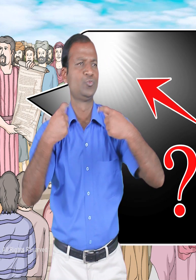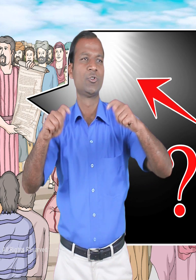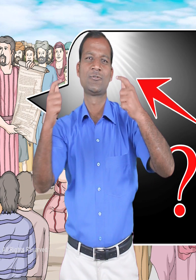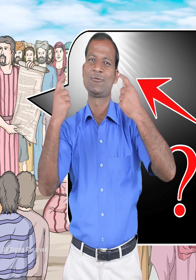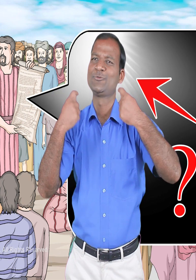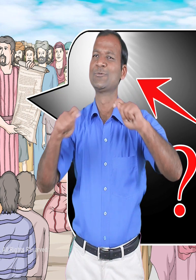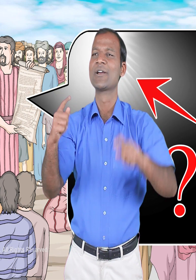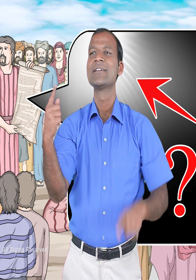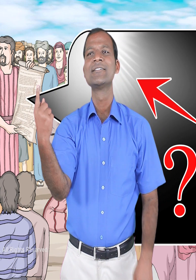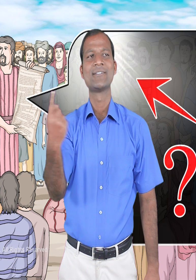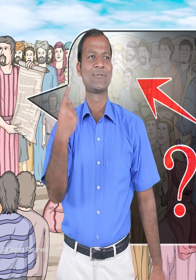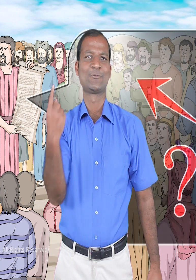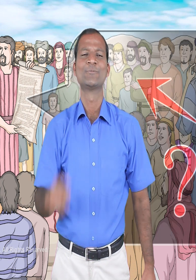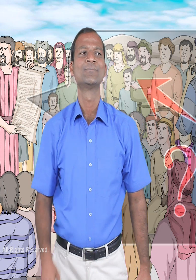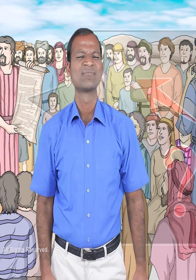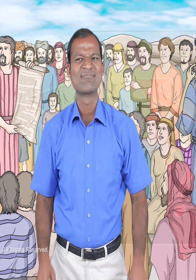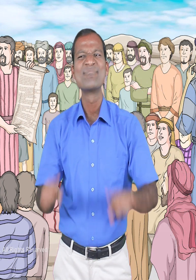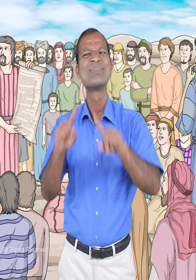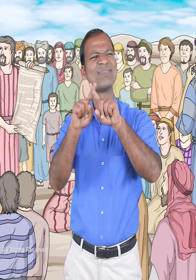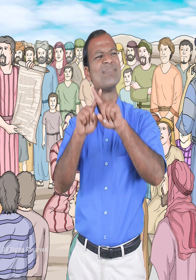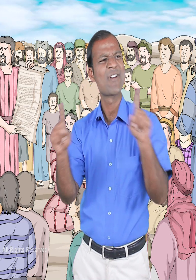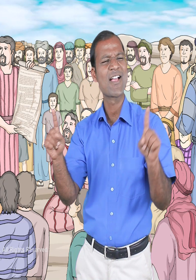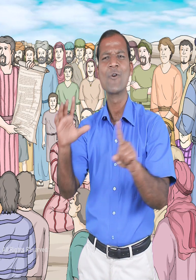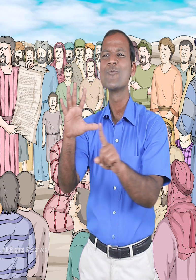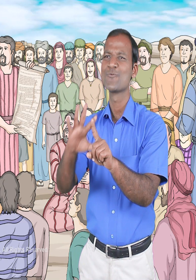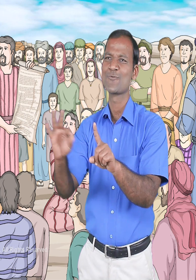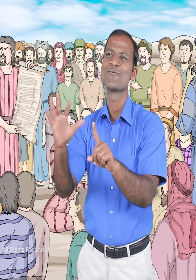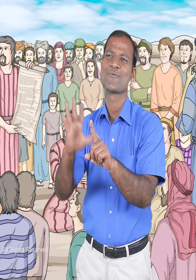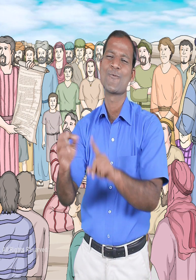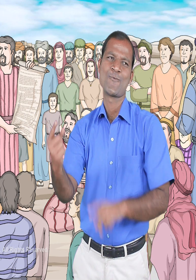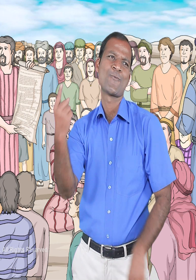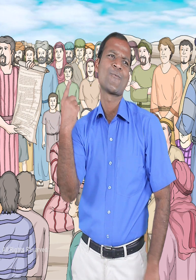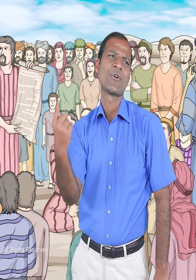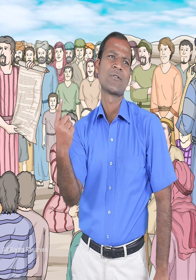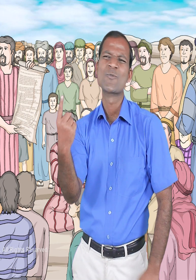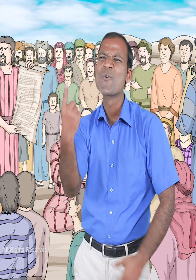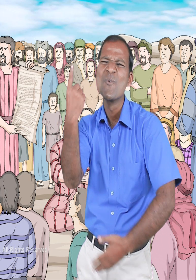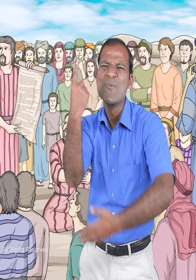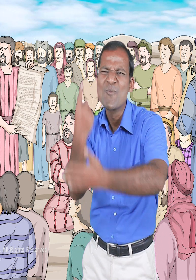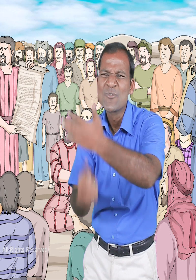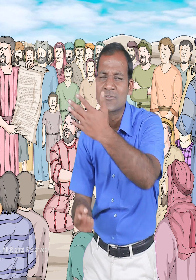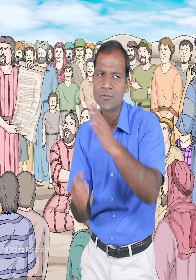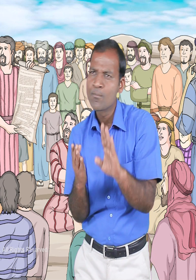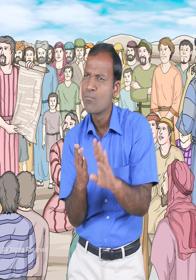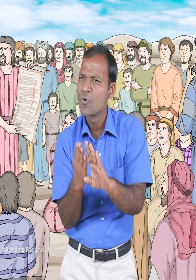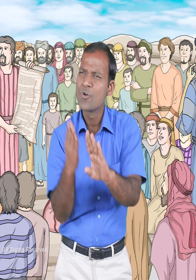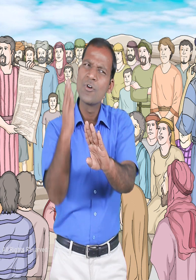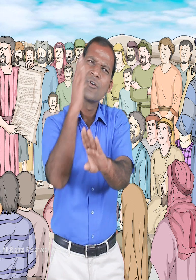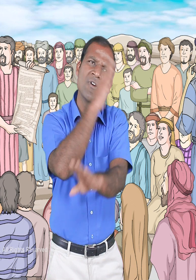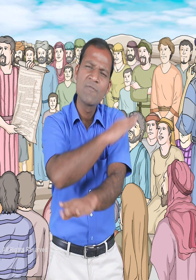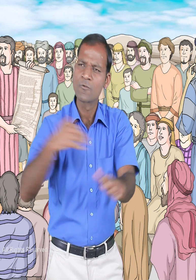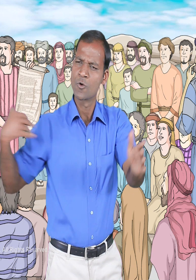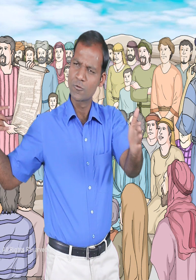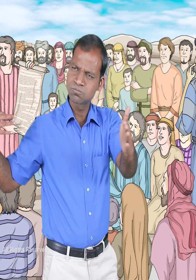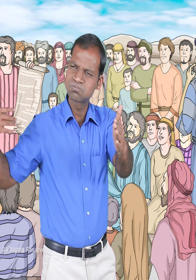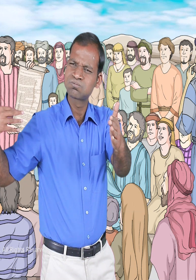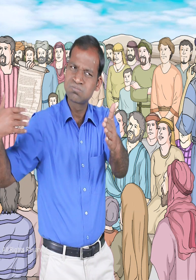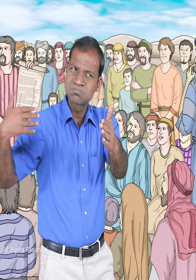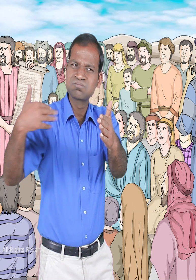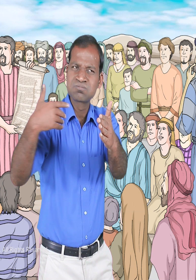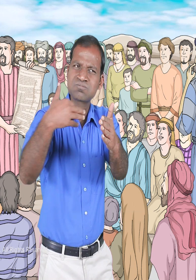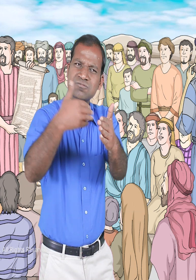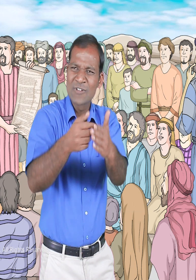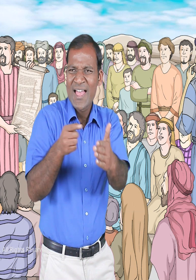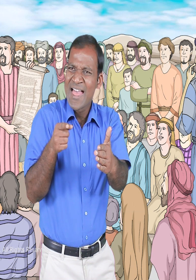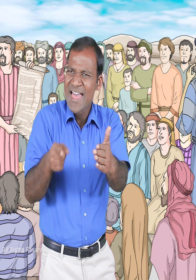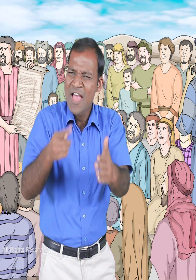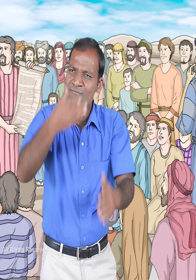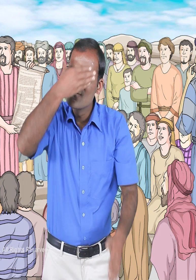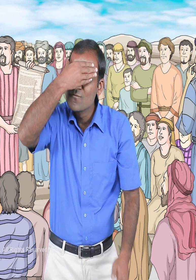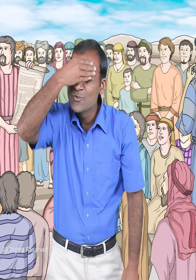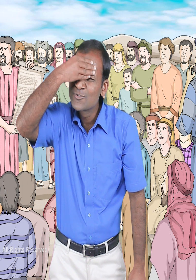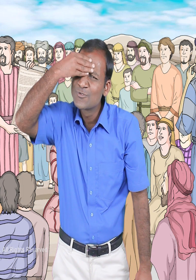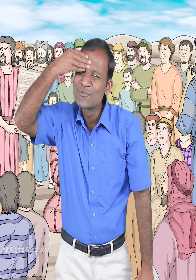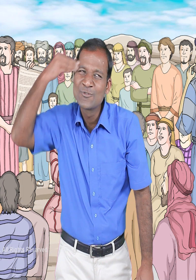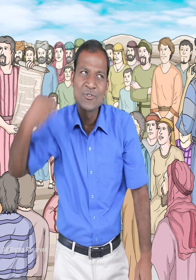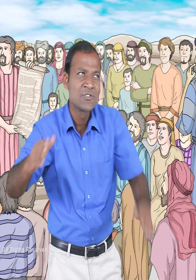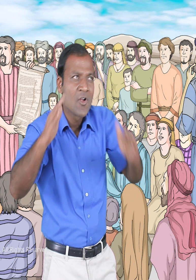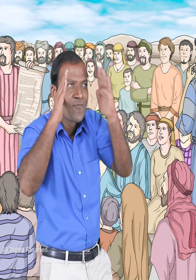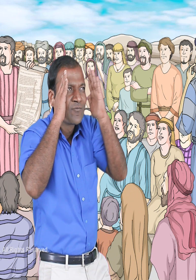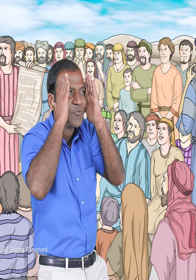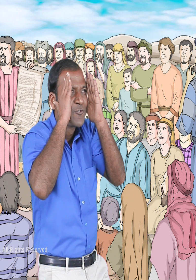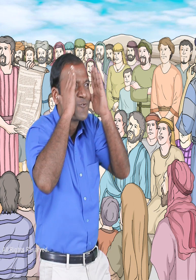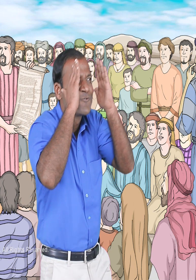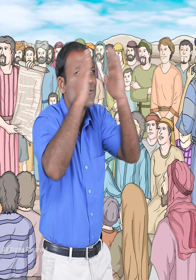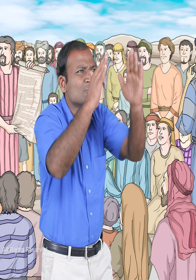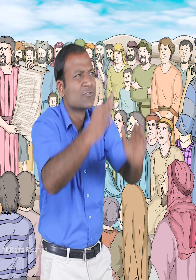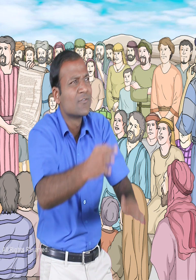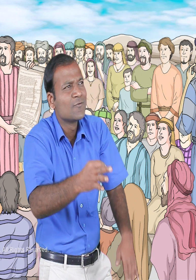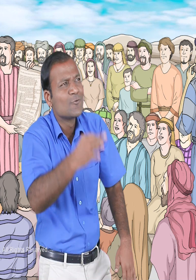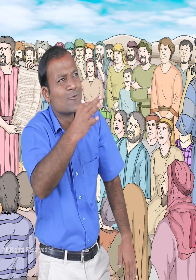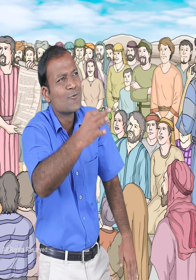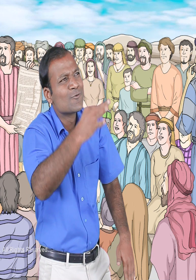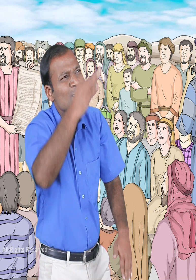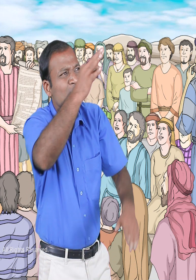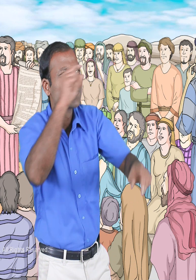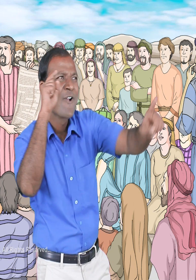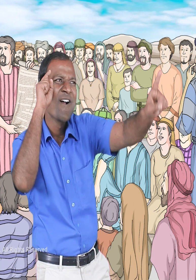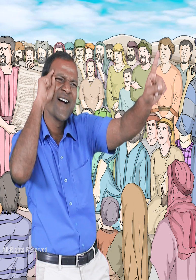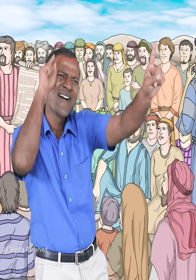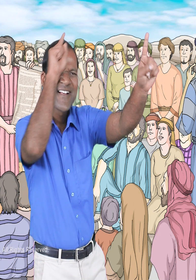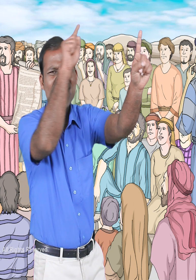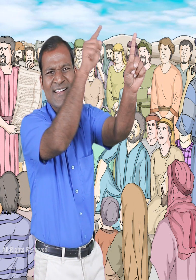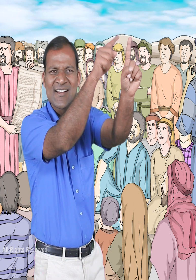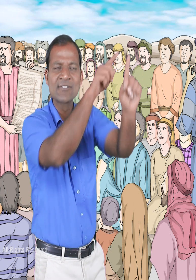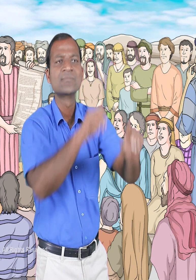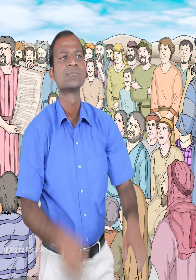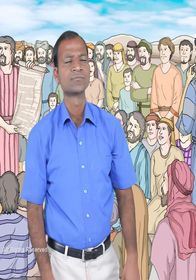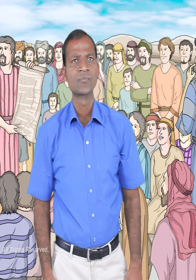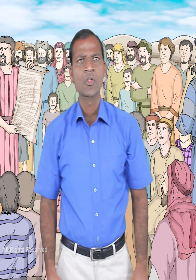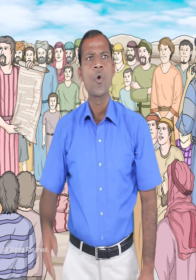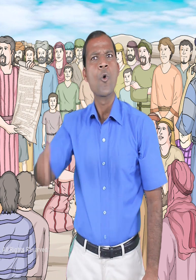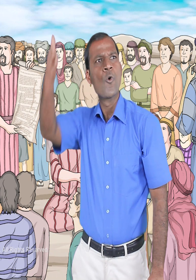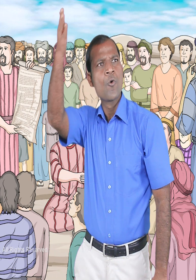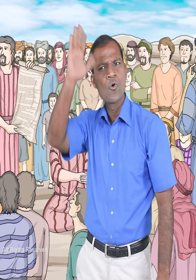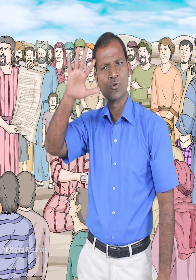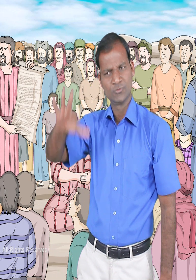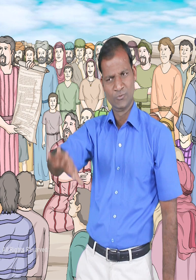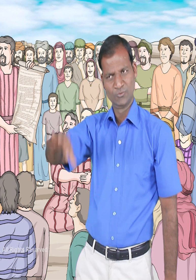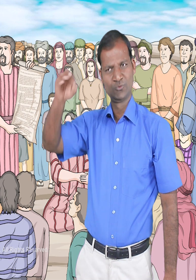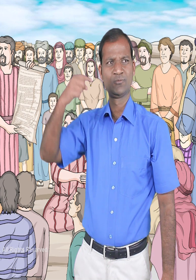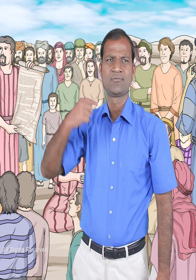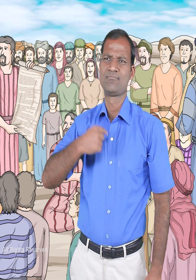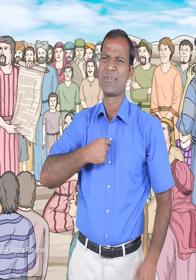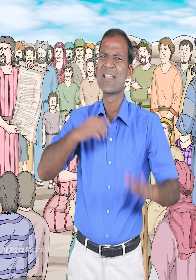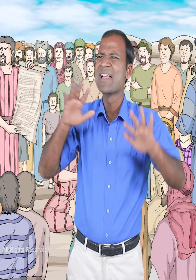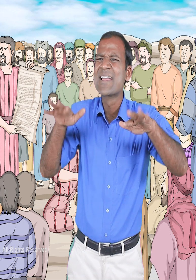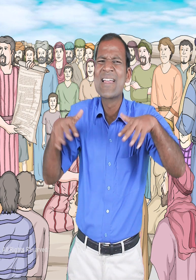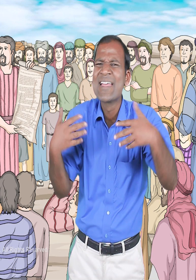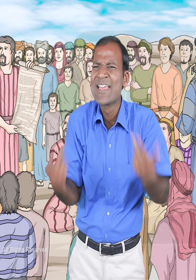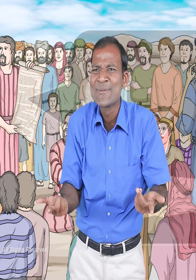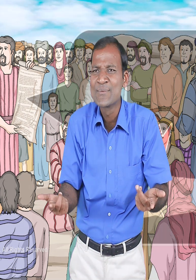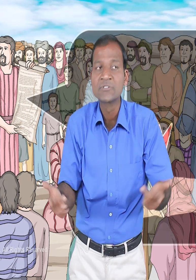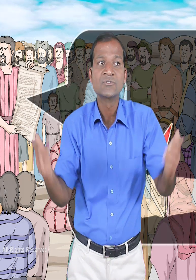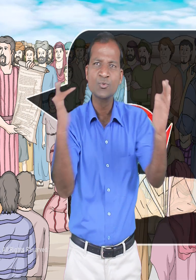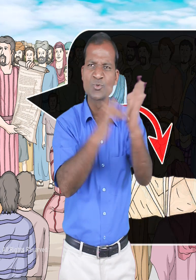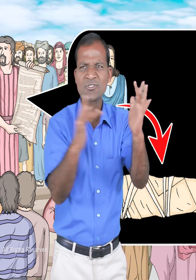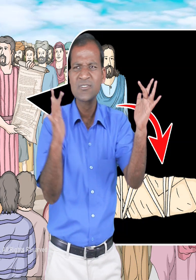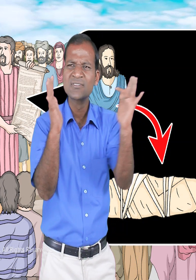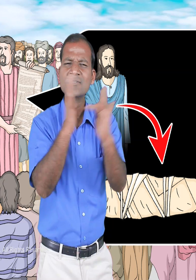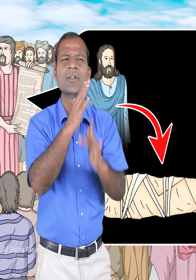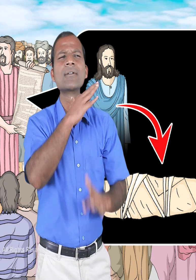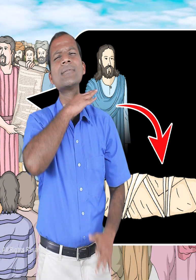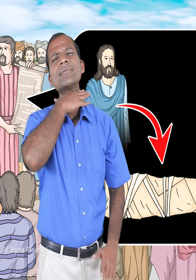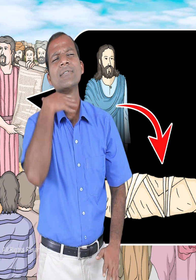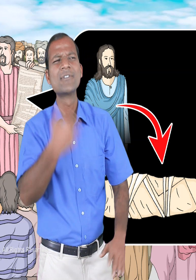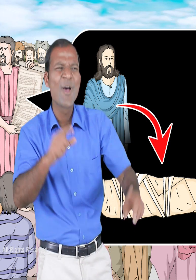Brothers, I do not consider myself yet to have taken hold of it.